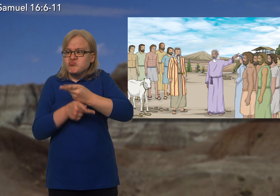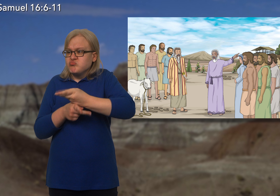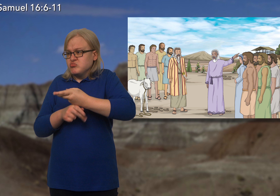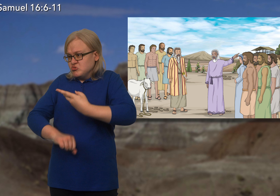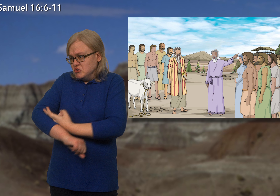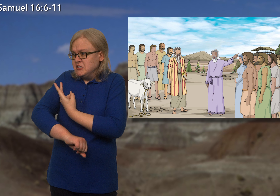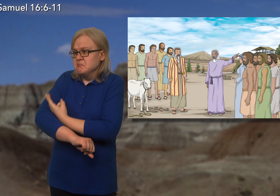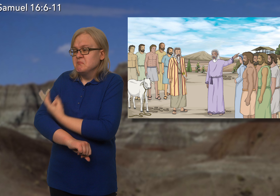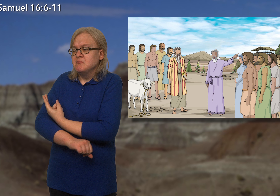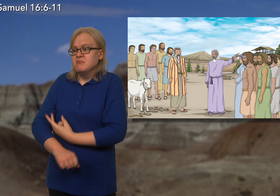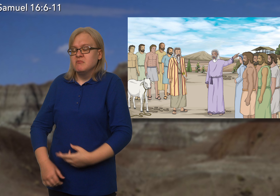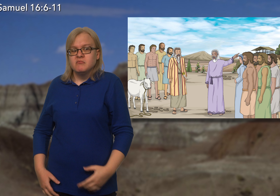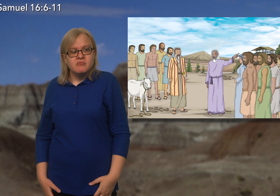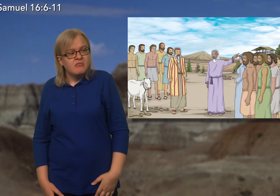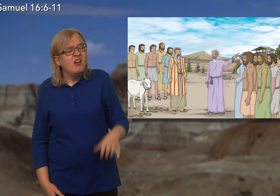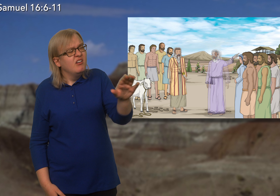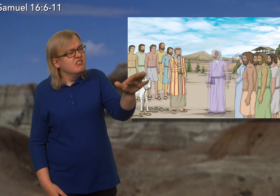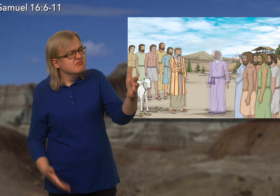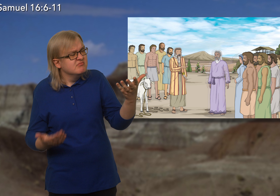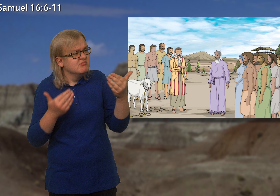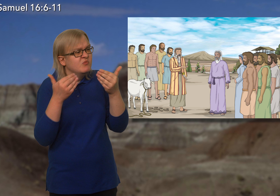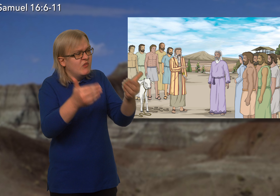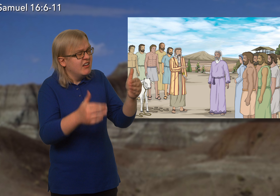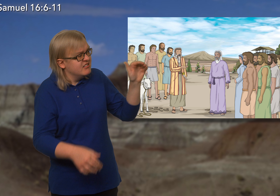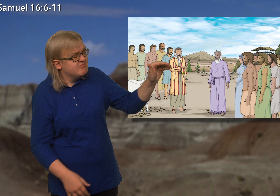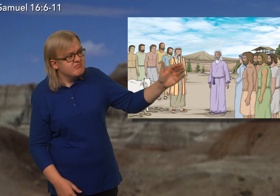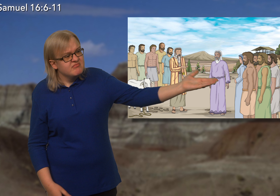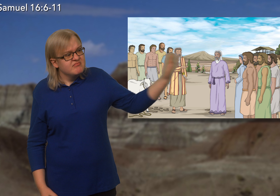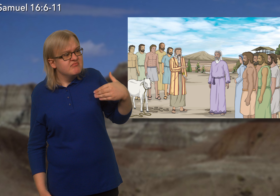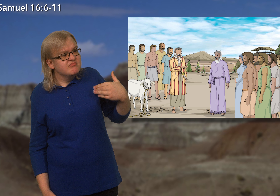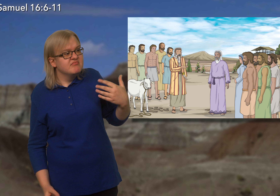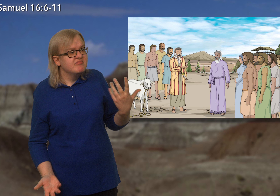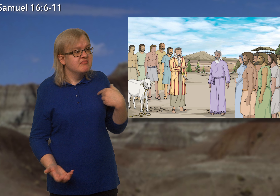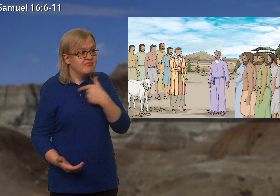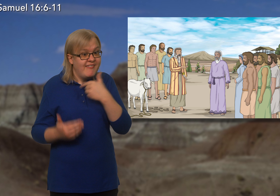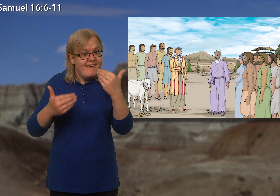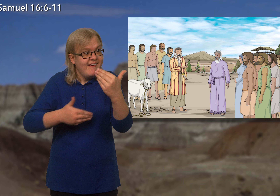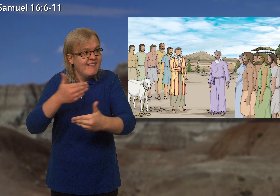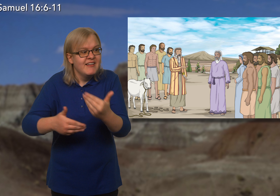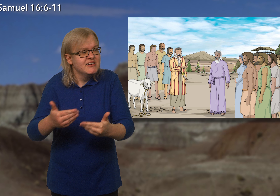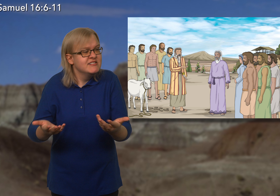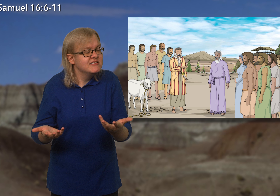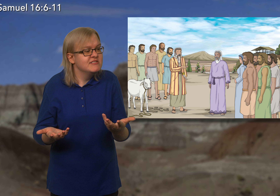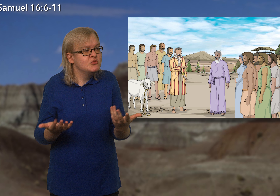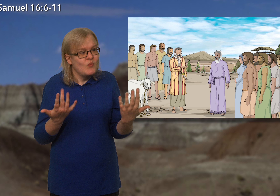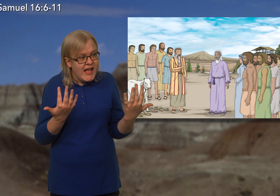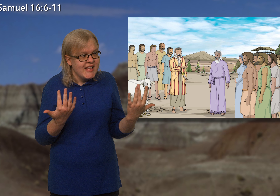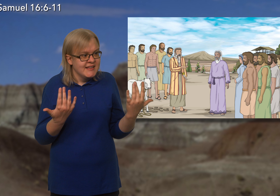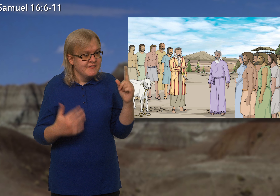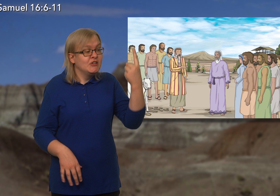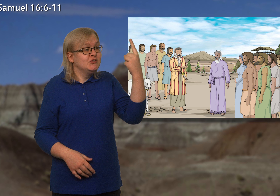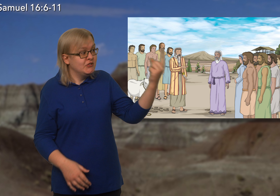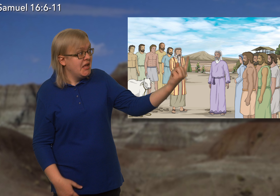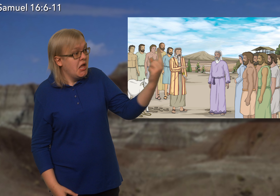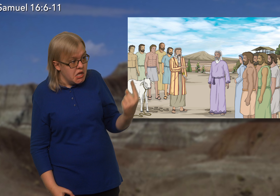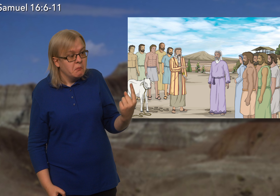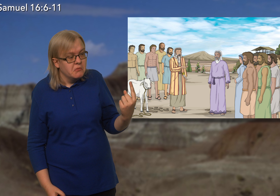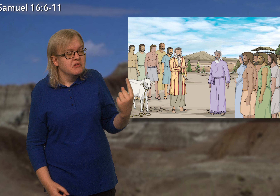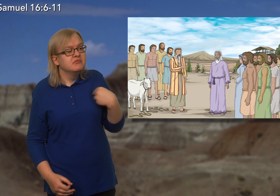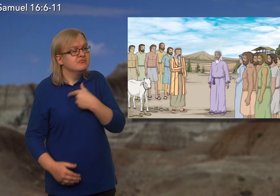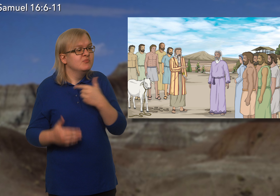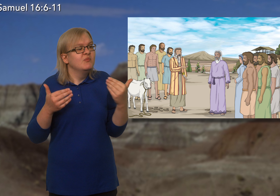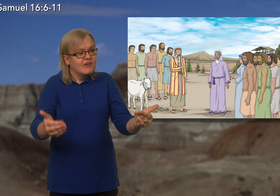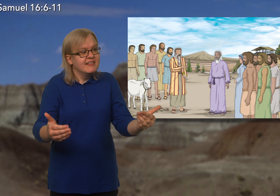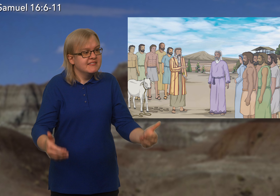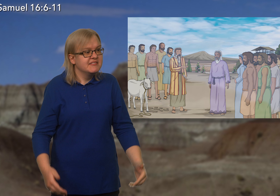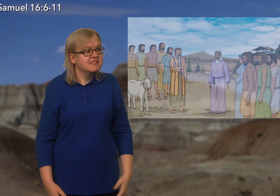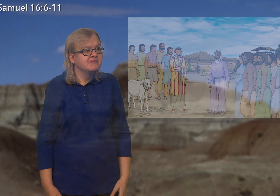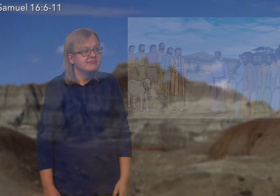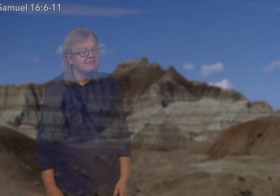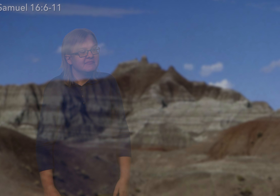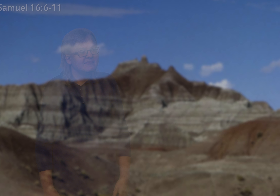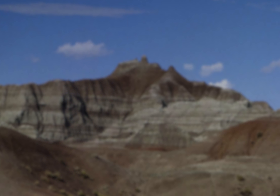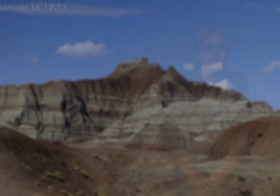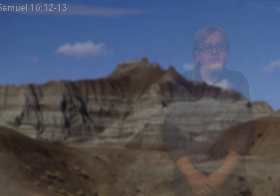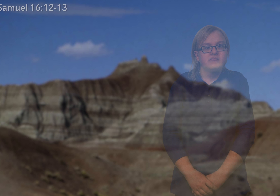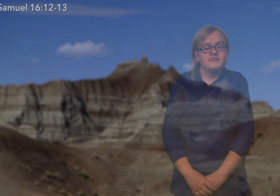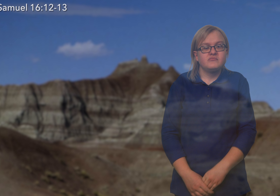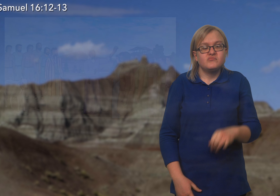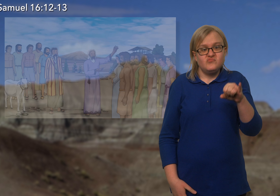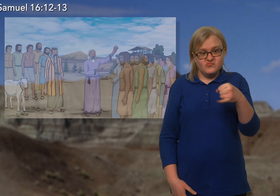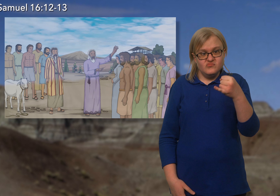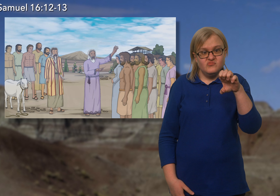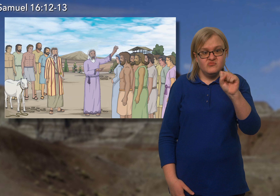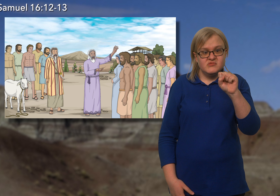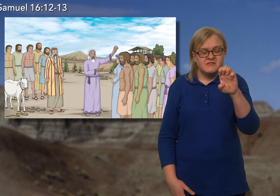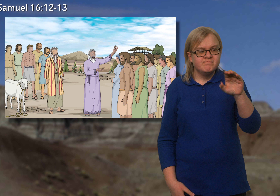“Send for him,” Samuel replied. “For we will not sit down to eat until he arrives.”